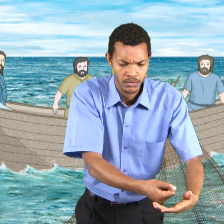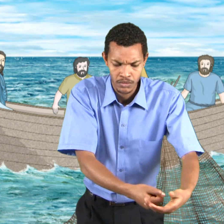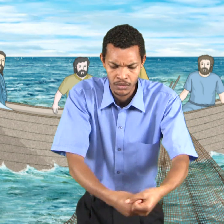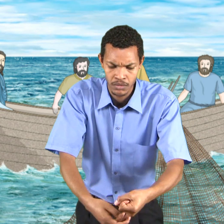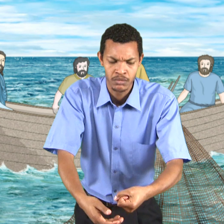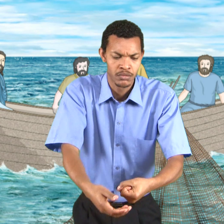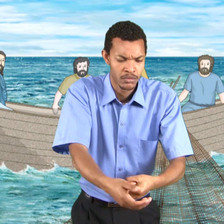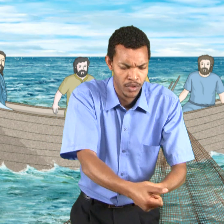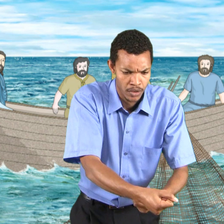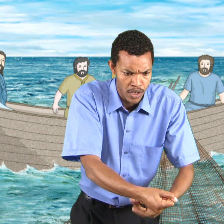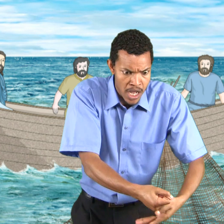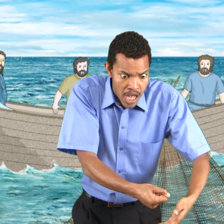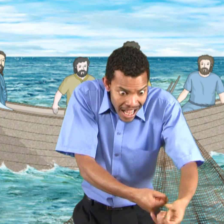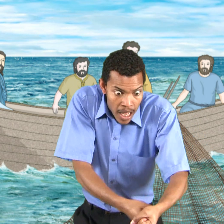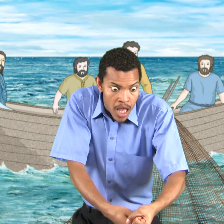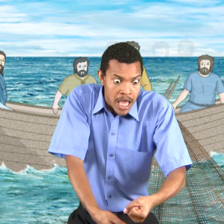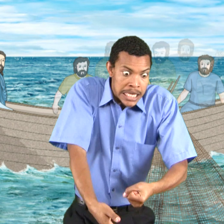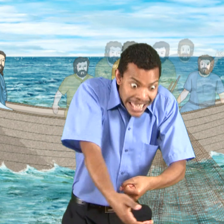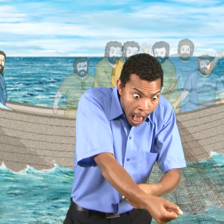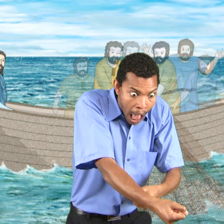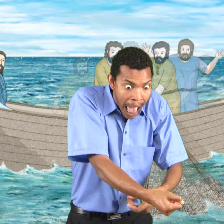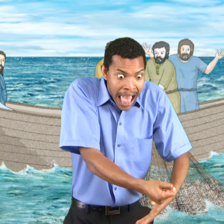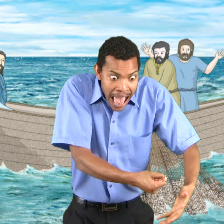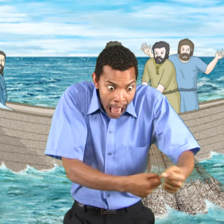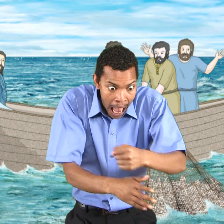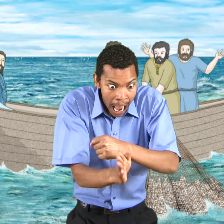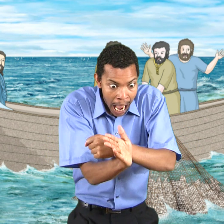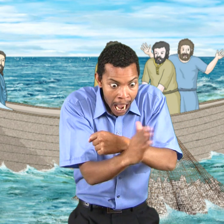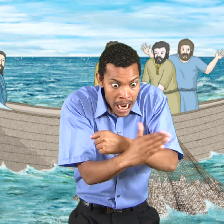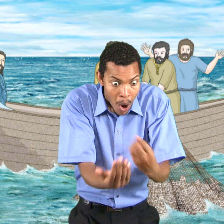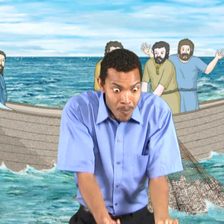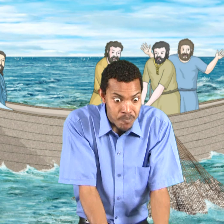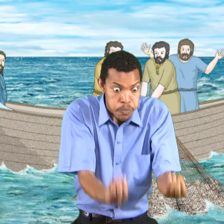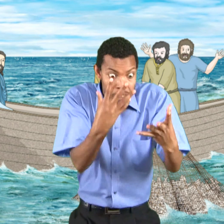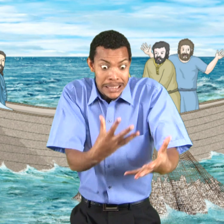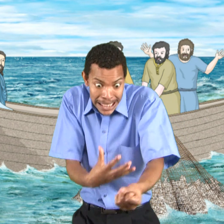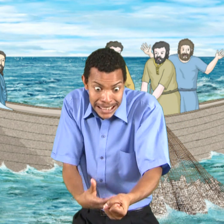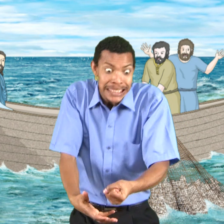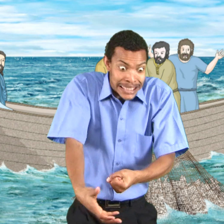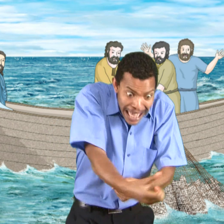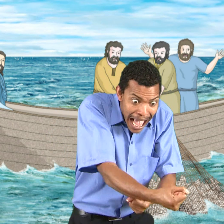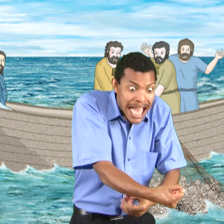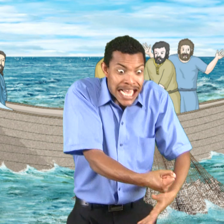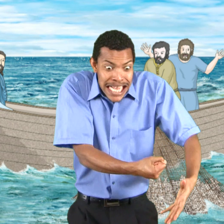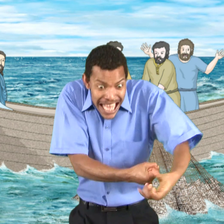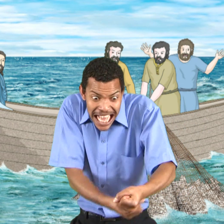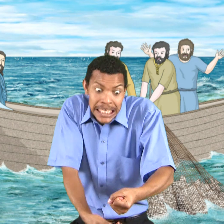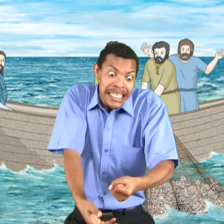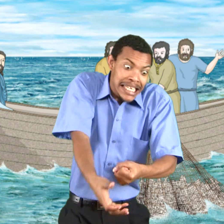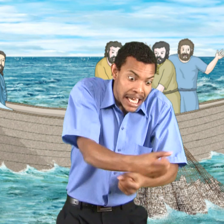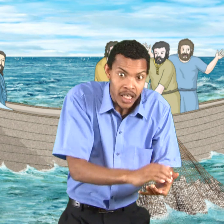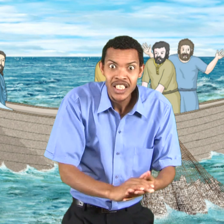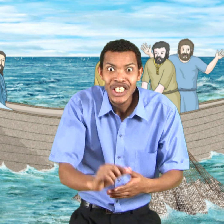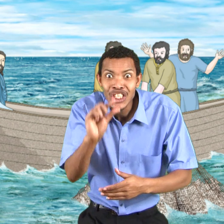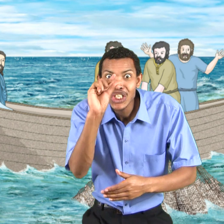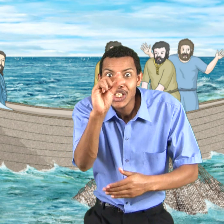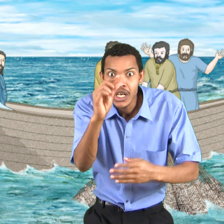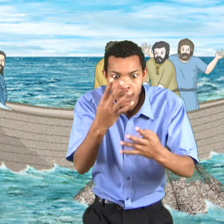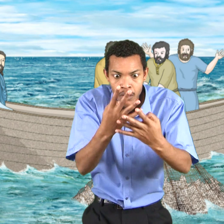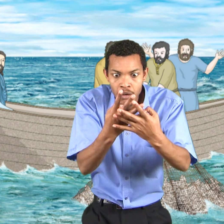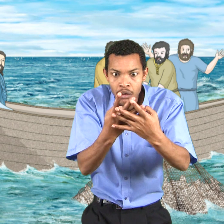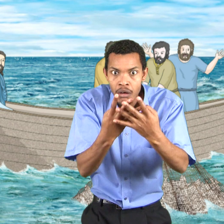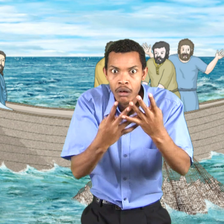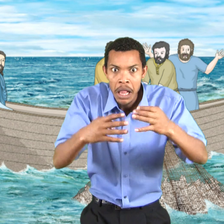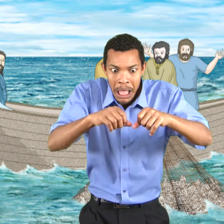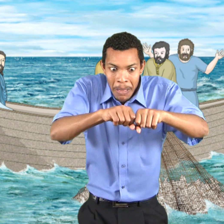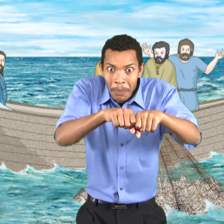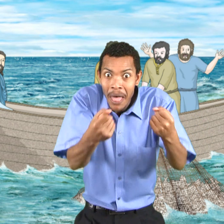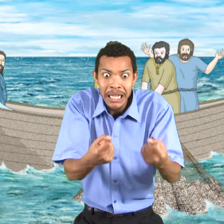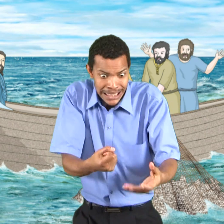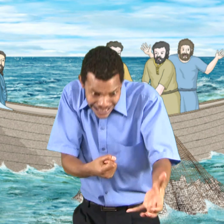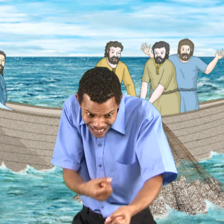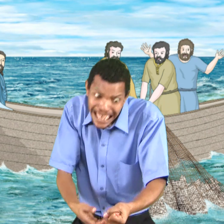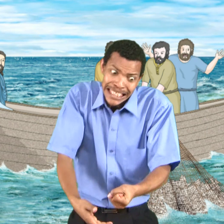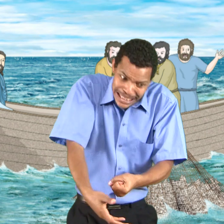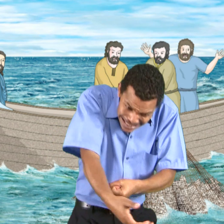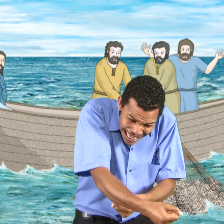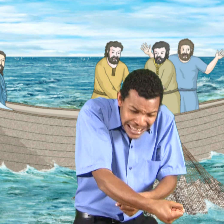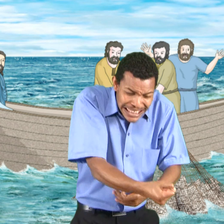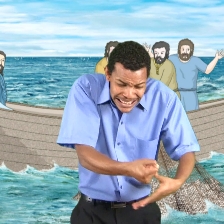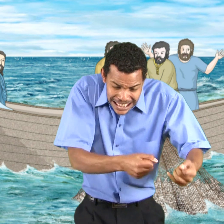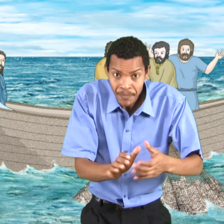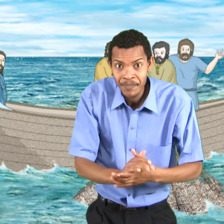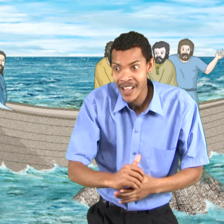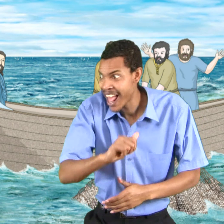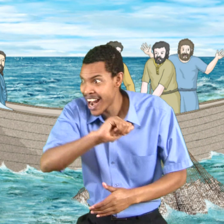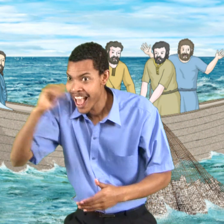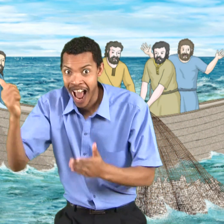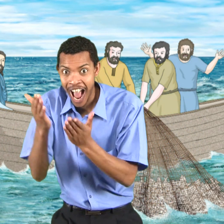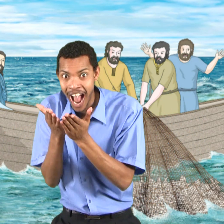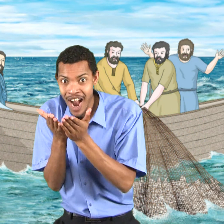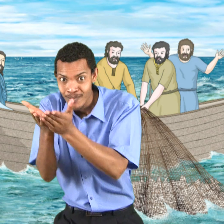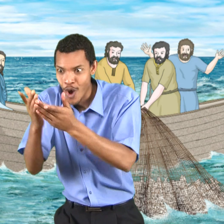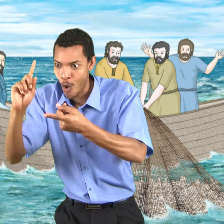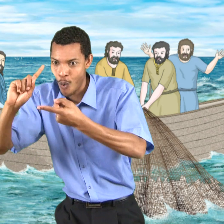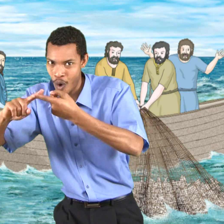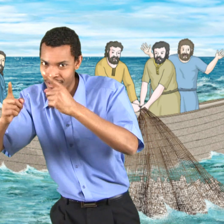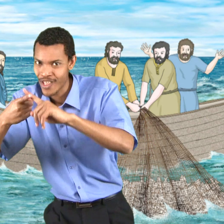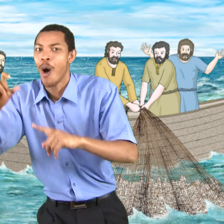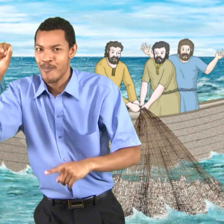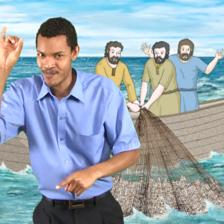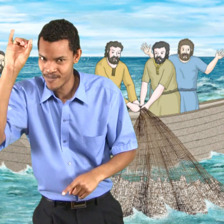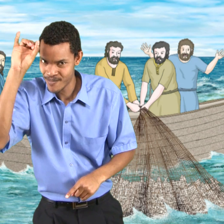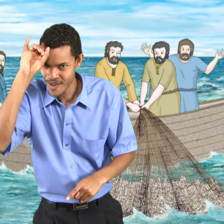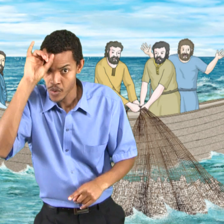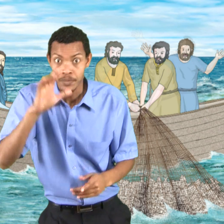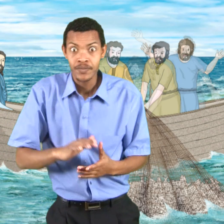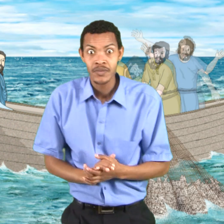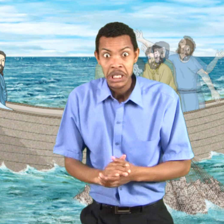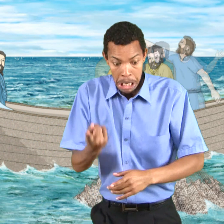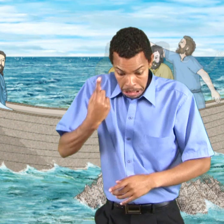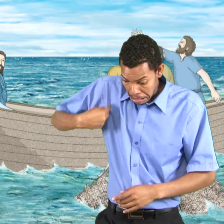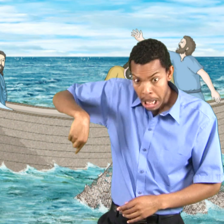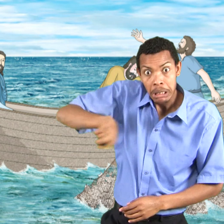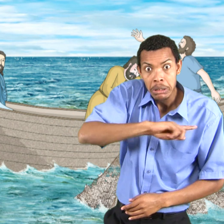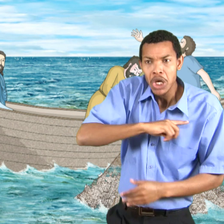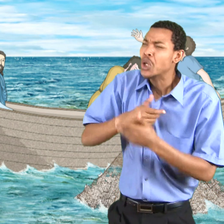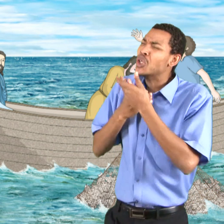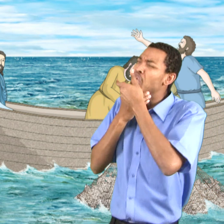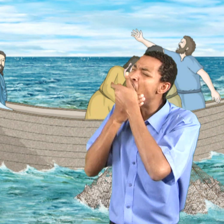When they had done so, they caught such a large number of fish that their nets began to tear.